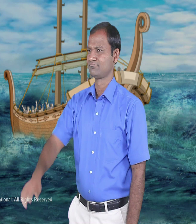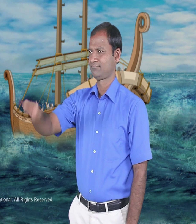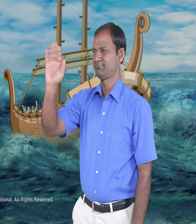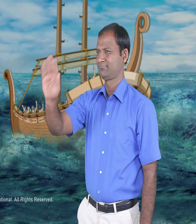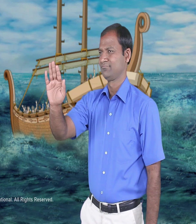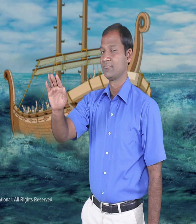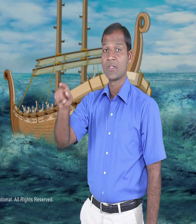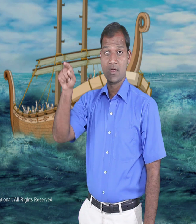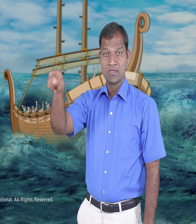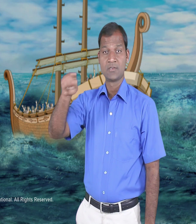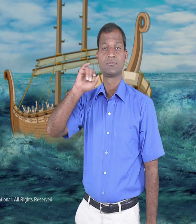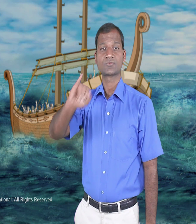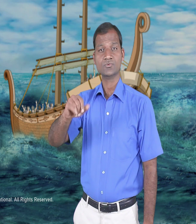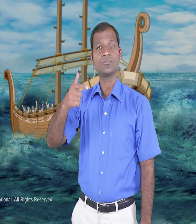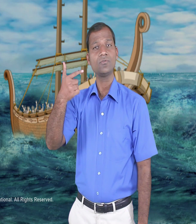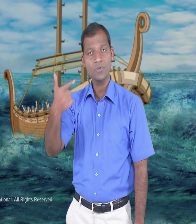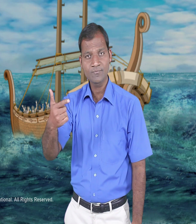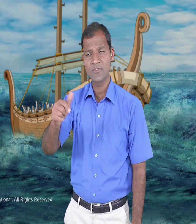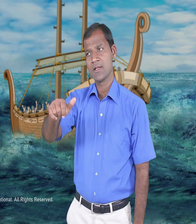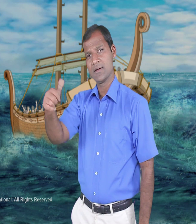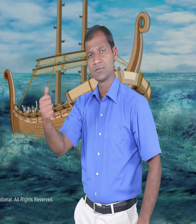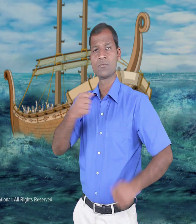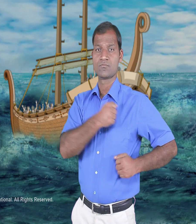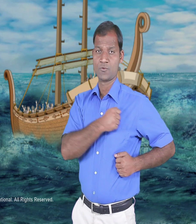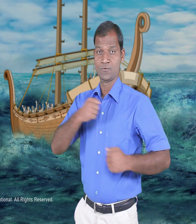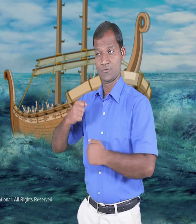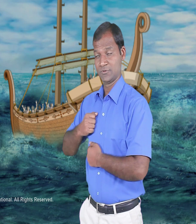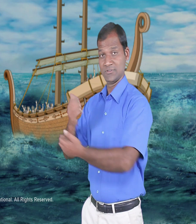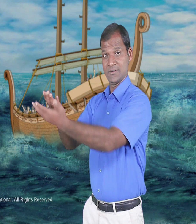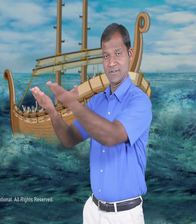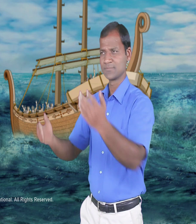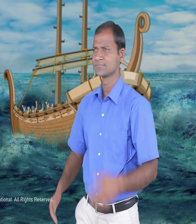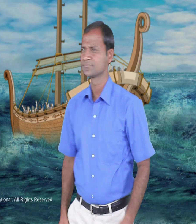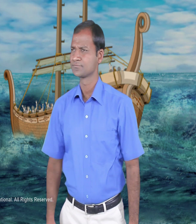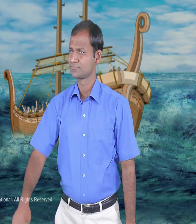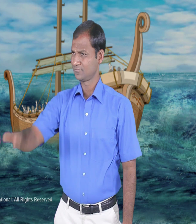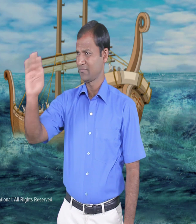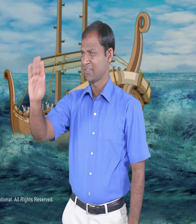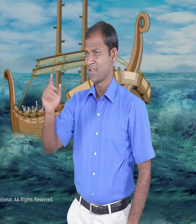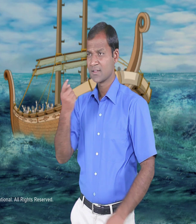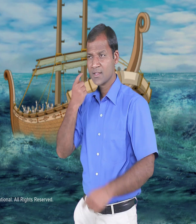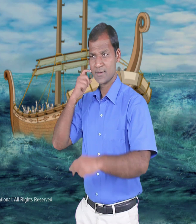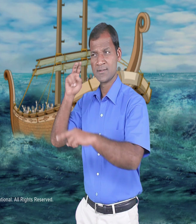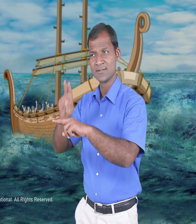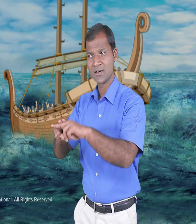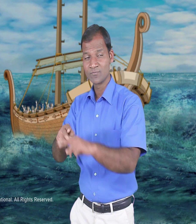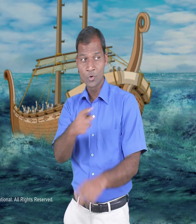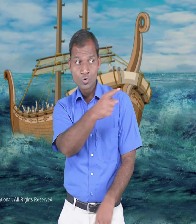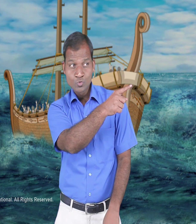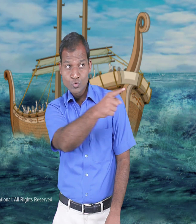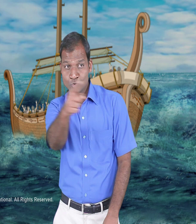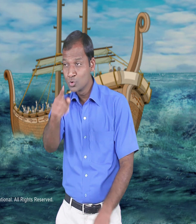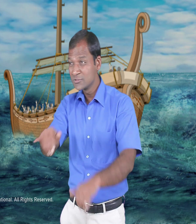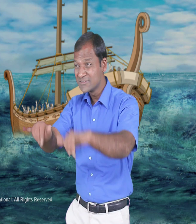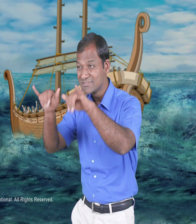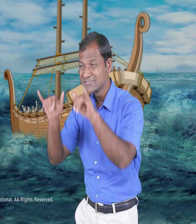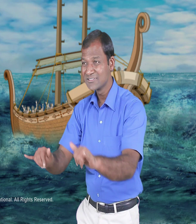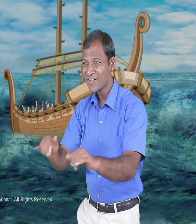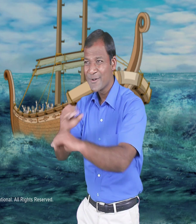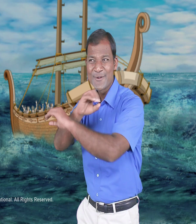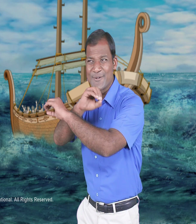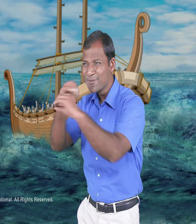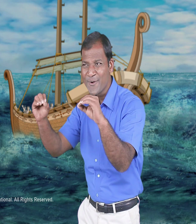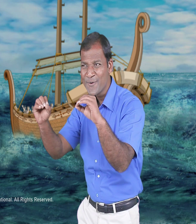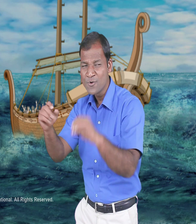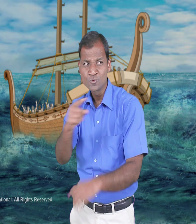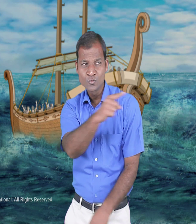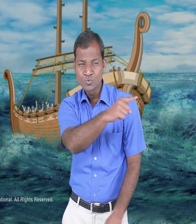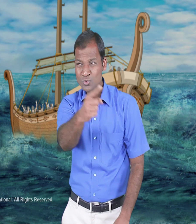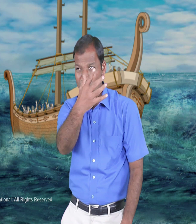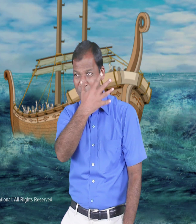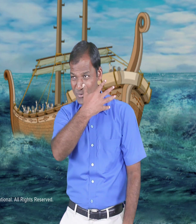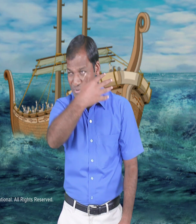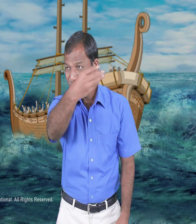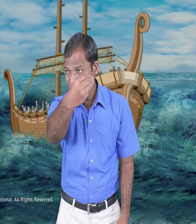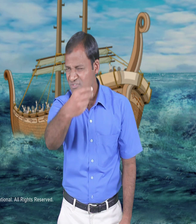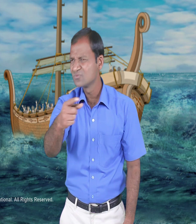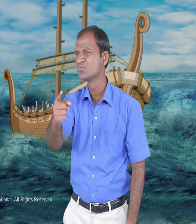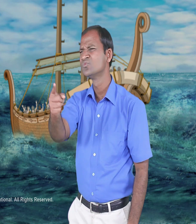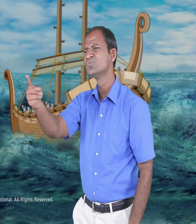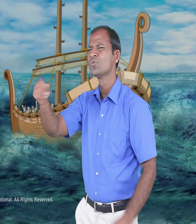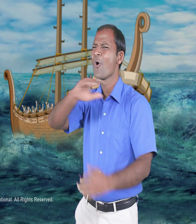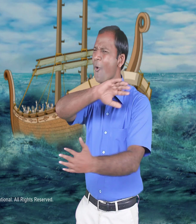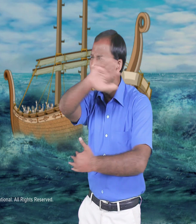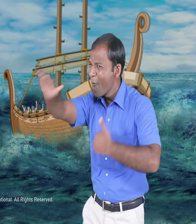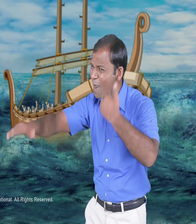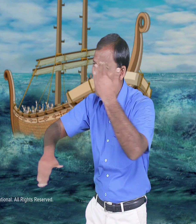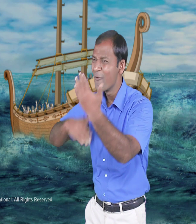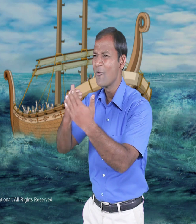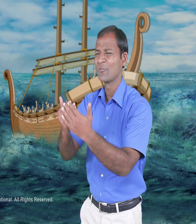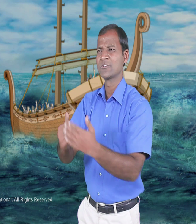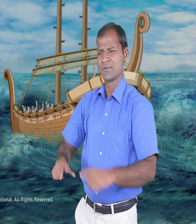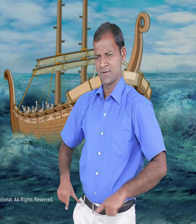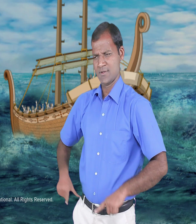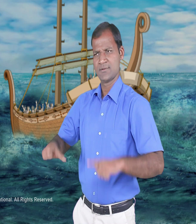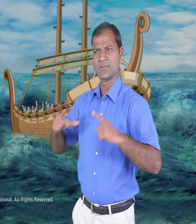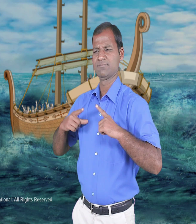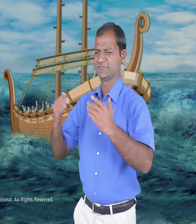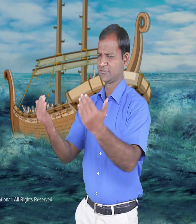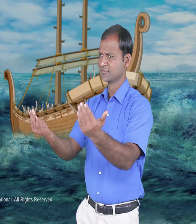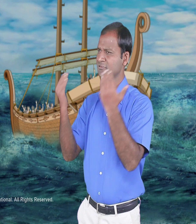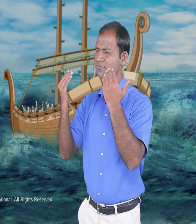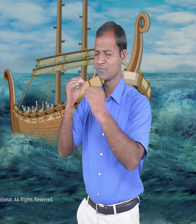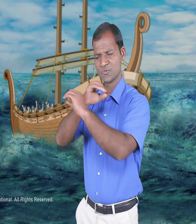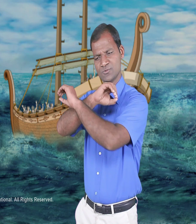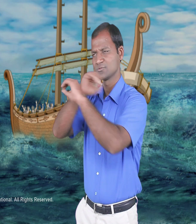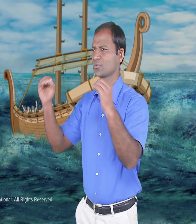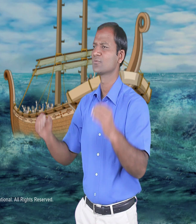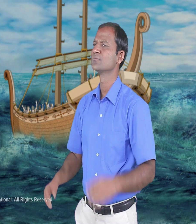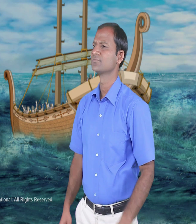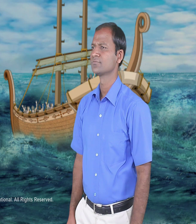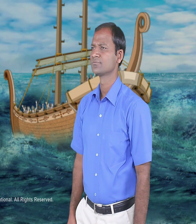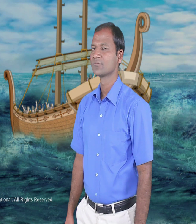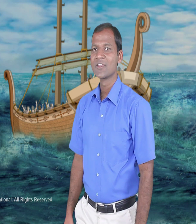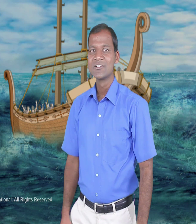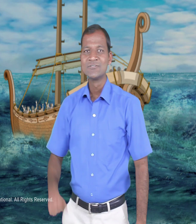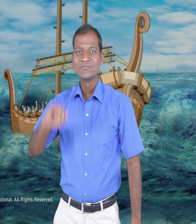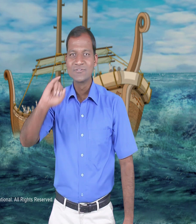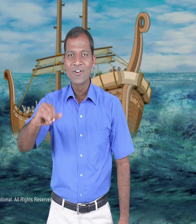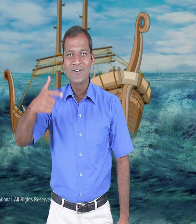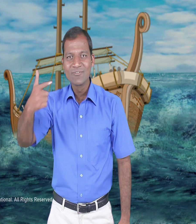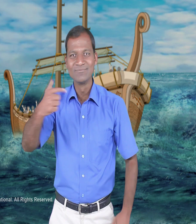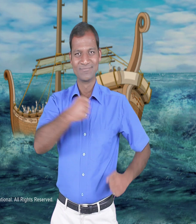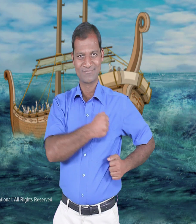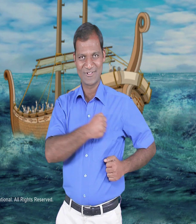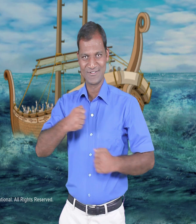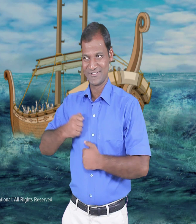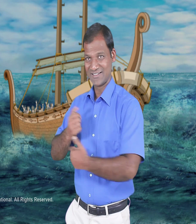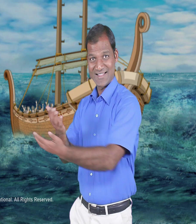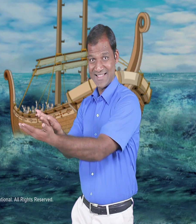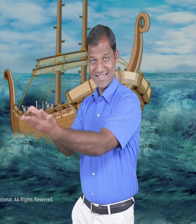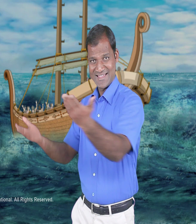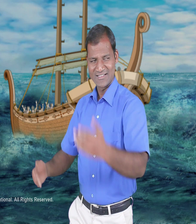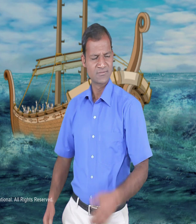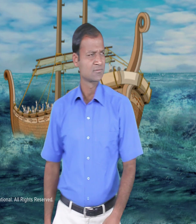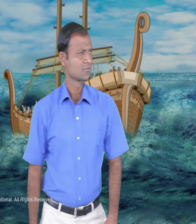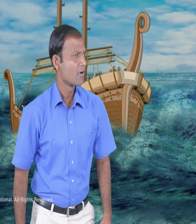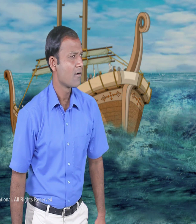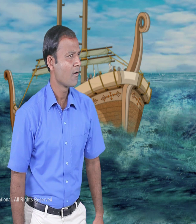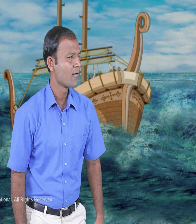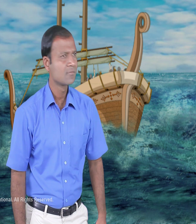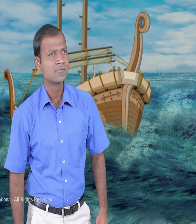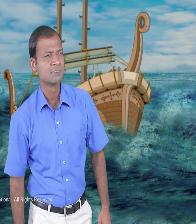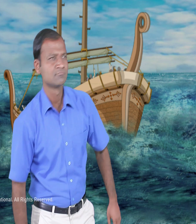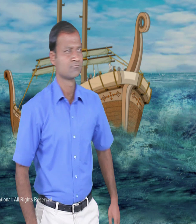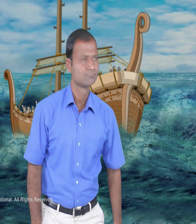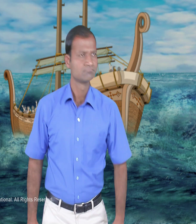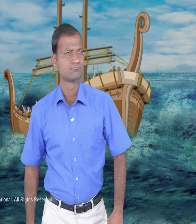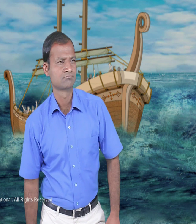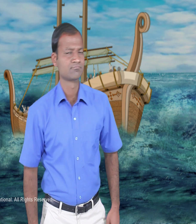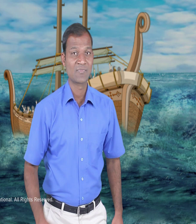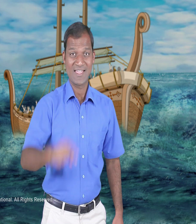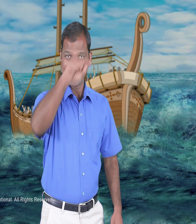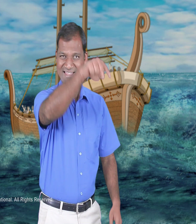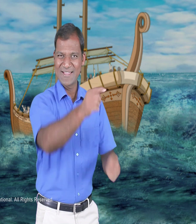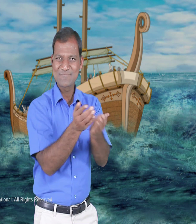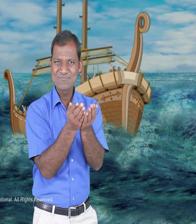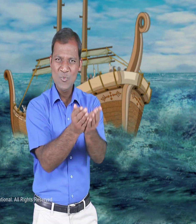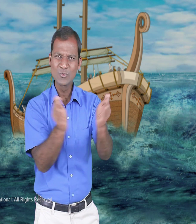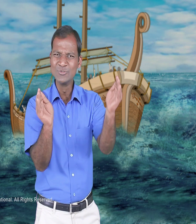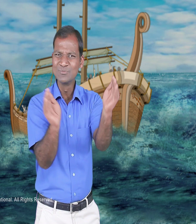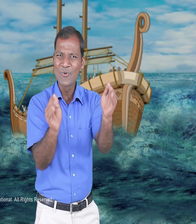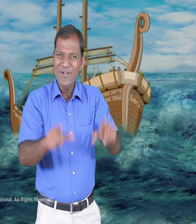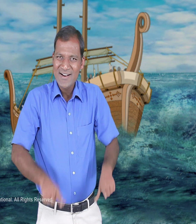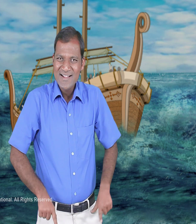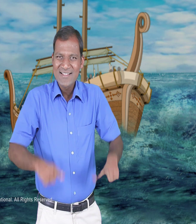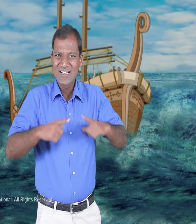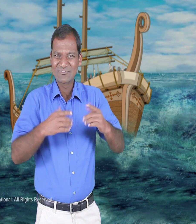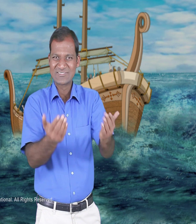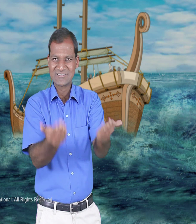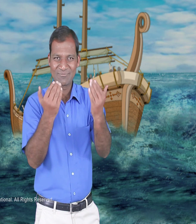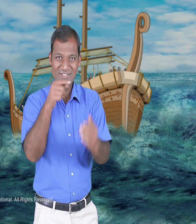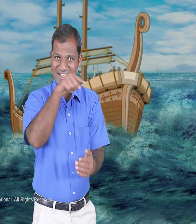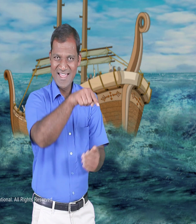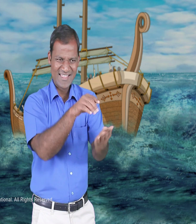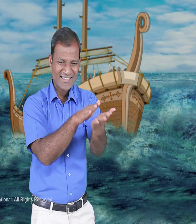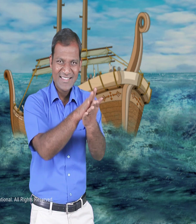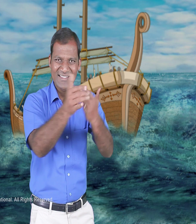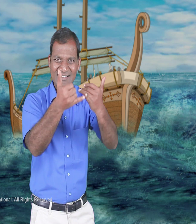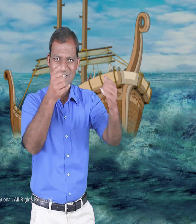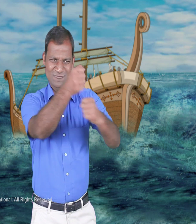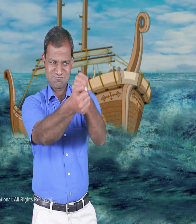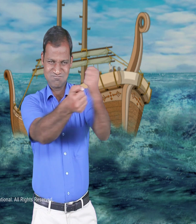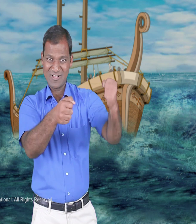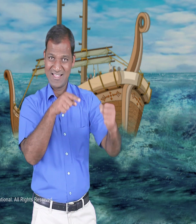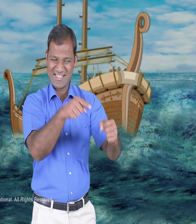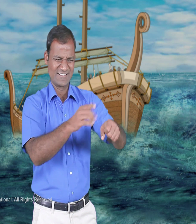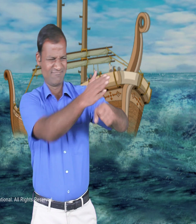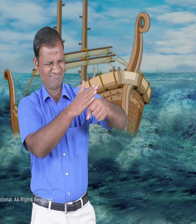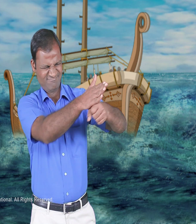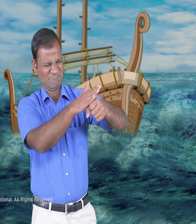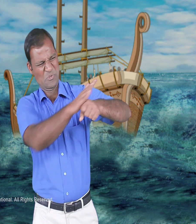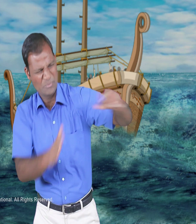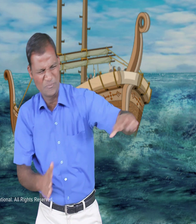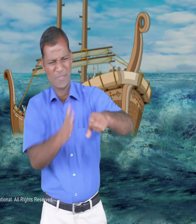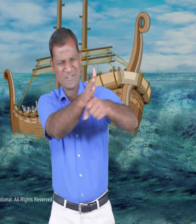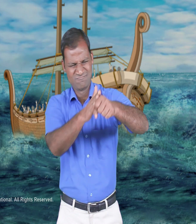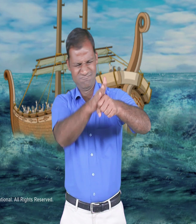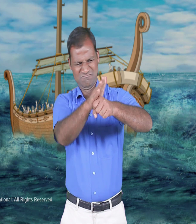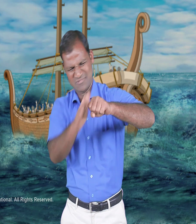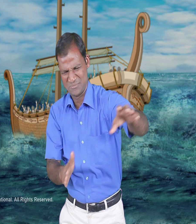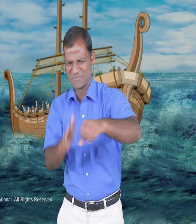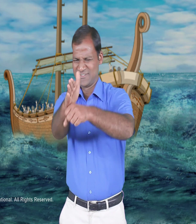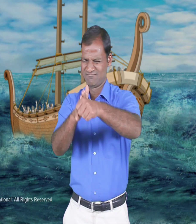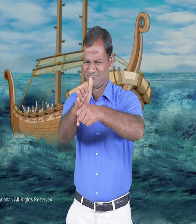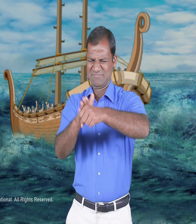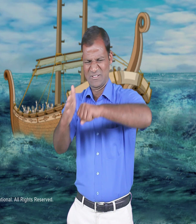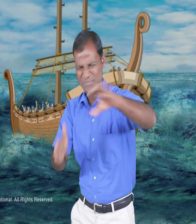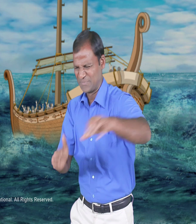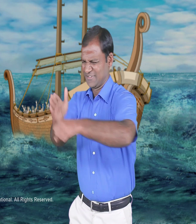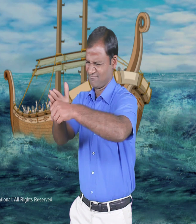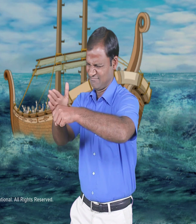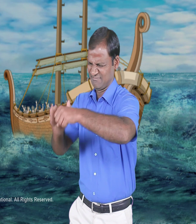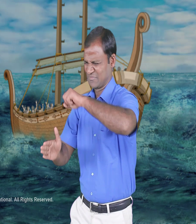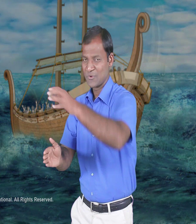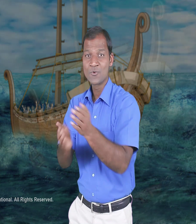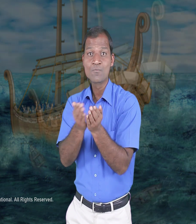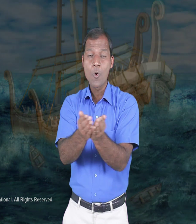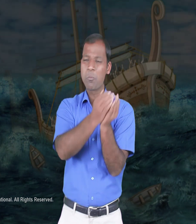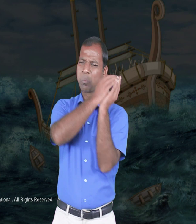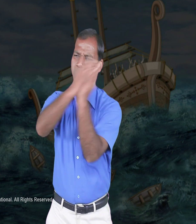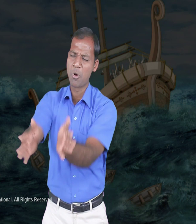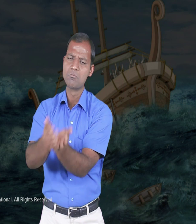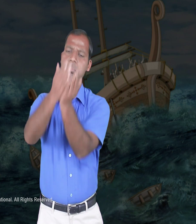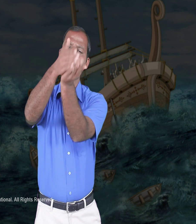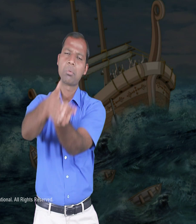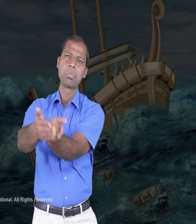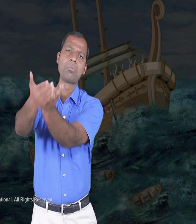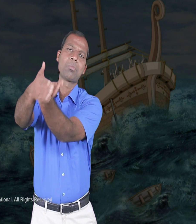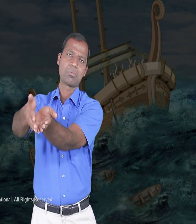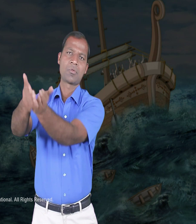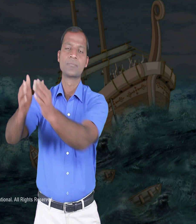But Paul said to the centurion and the soldiers, “Unless these men remain with the ship, you cannot be saved.”